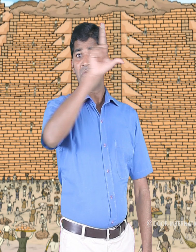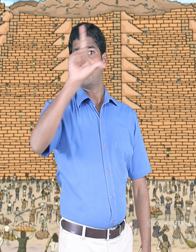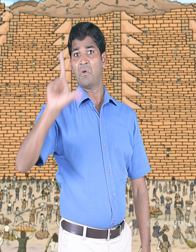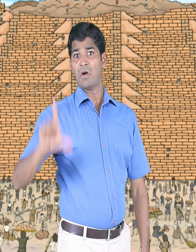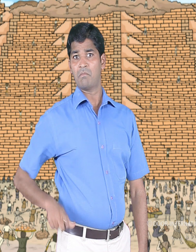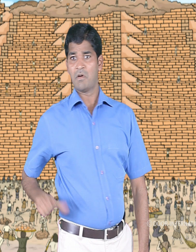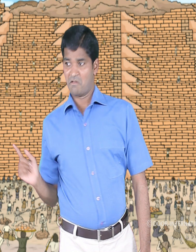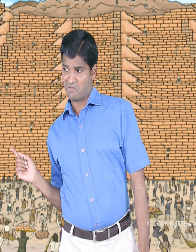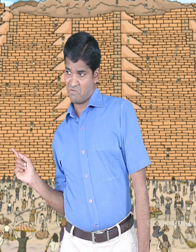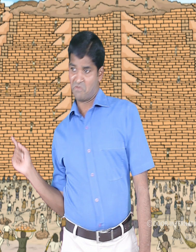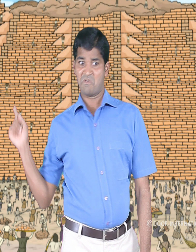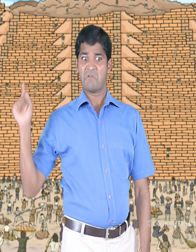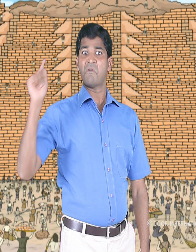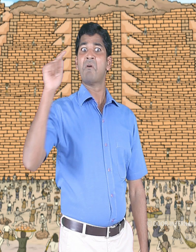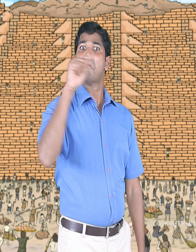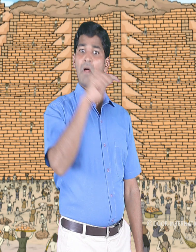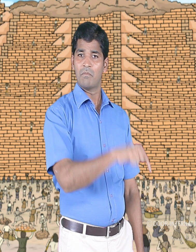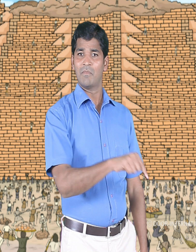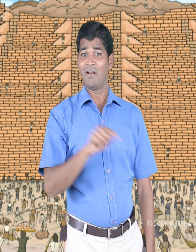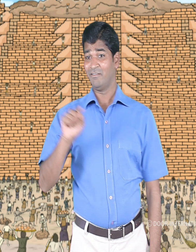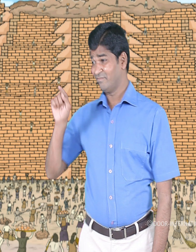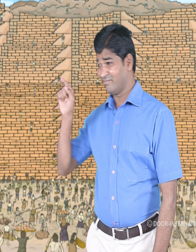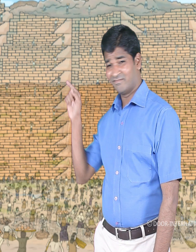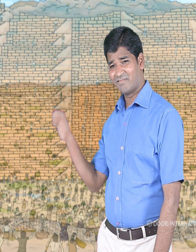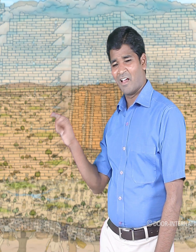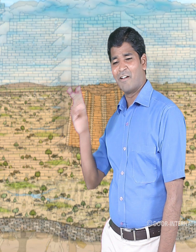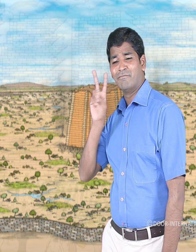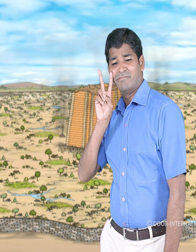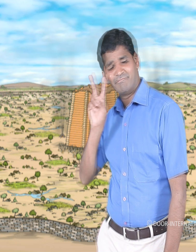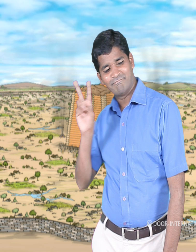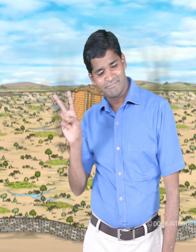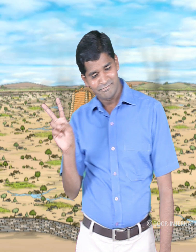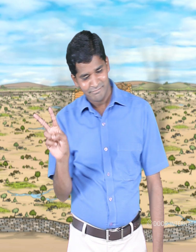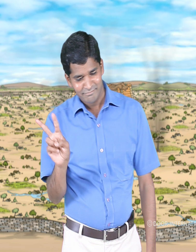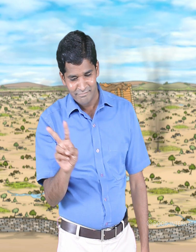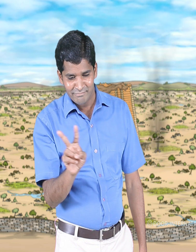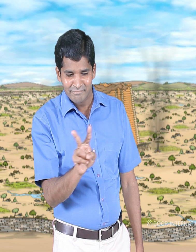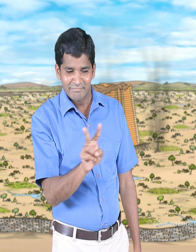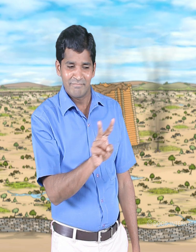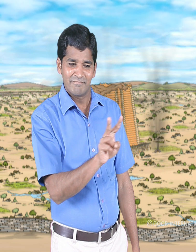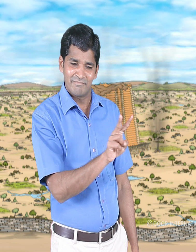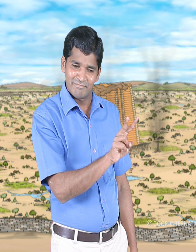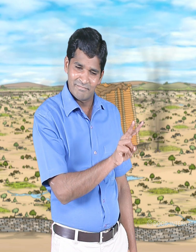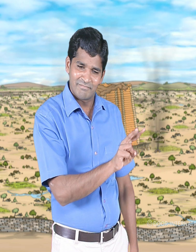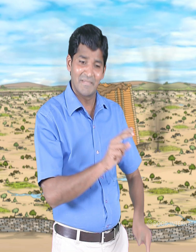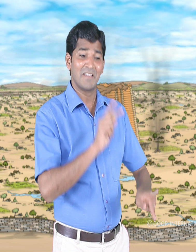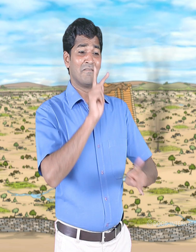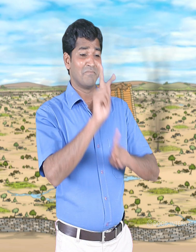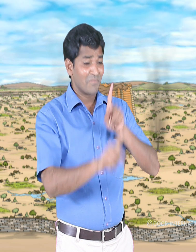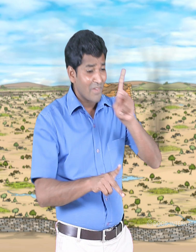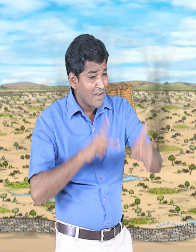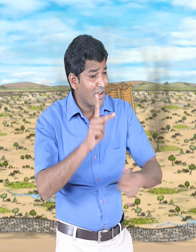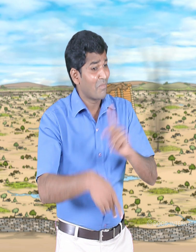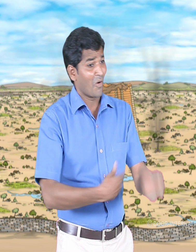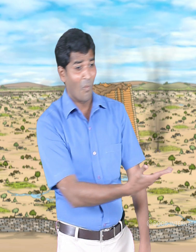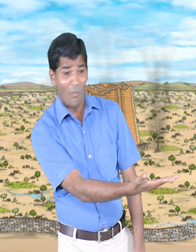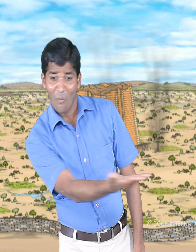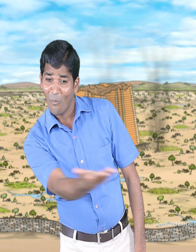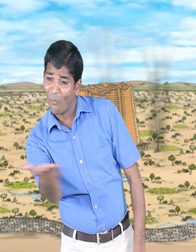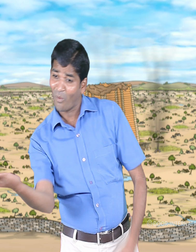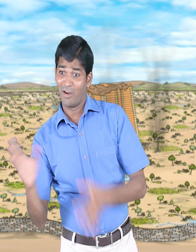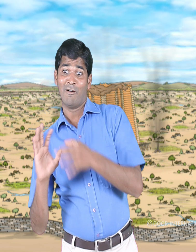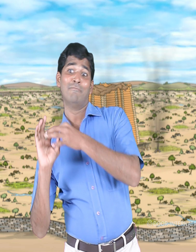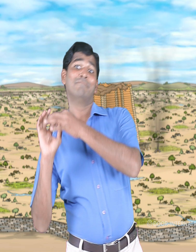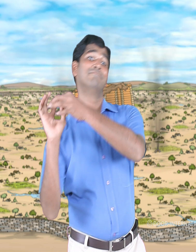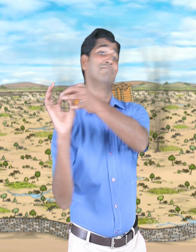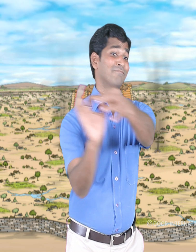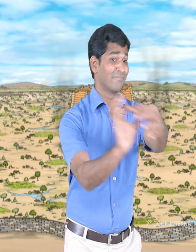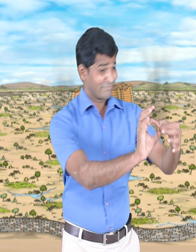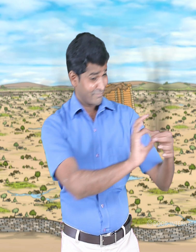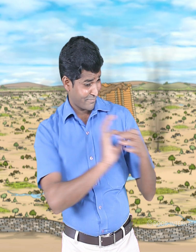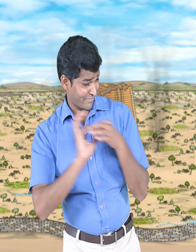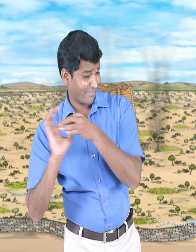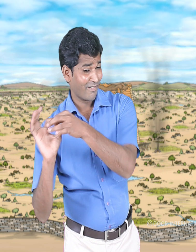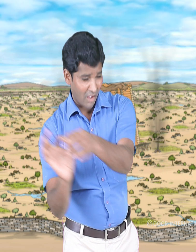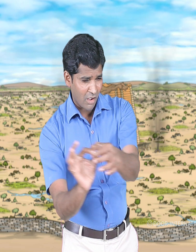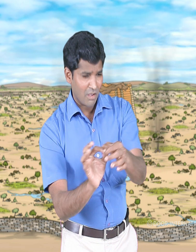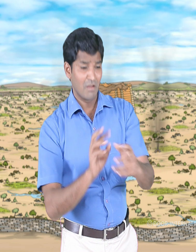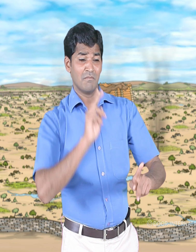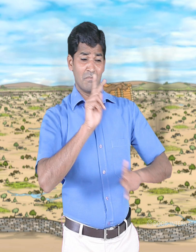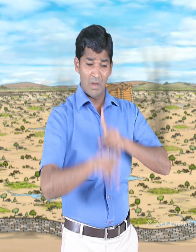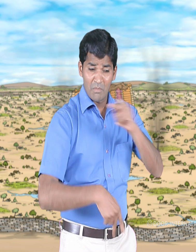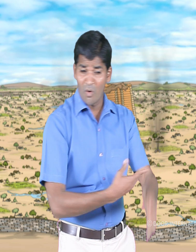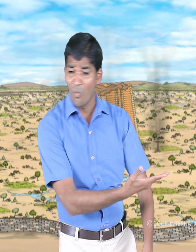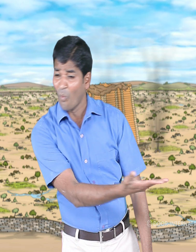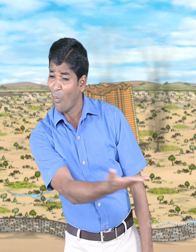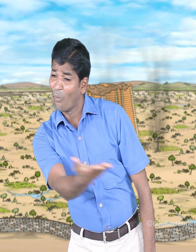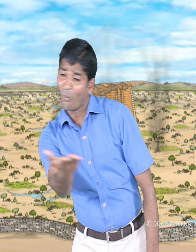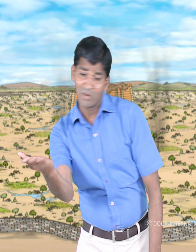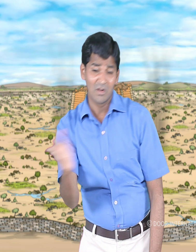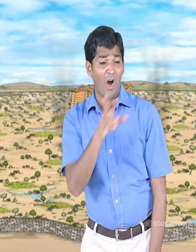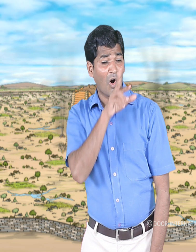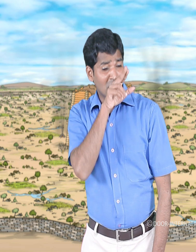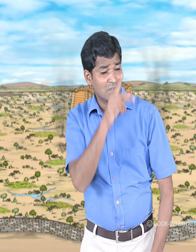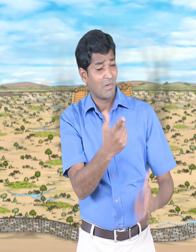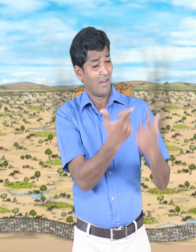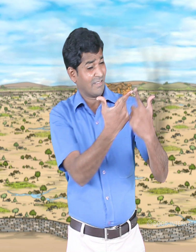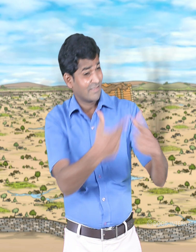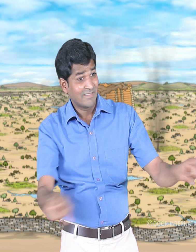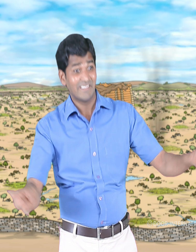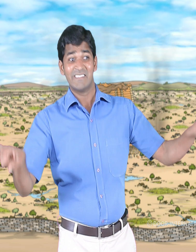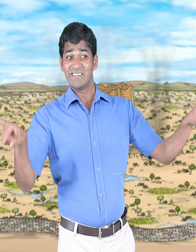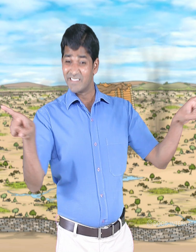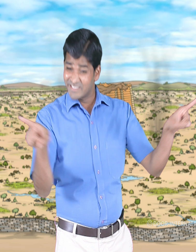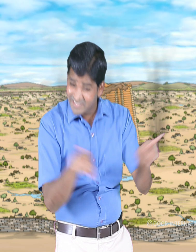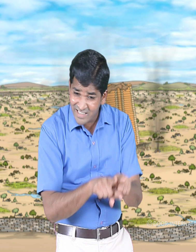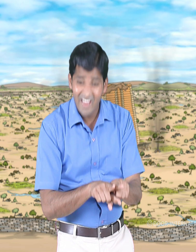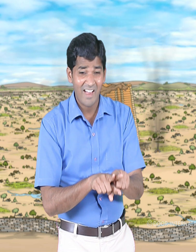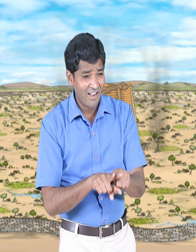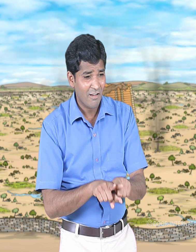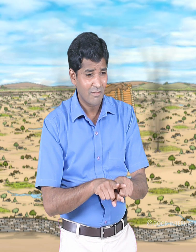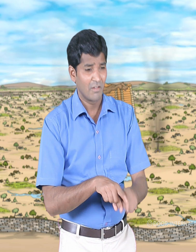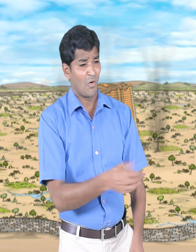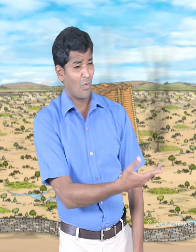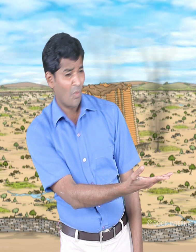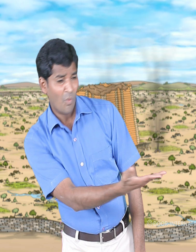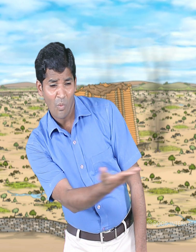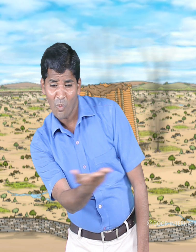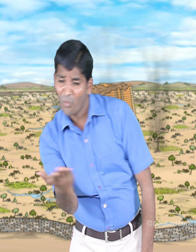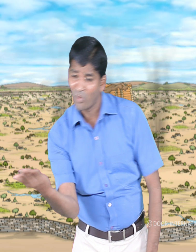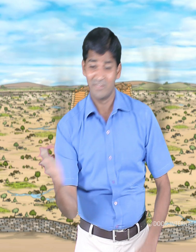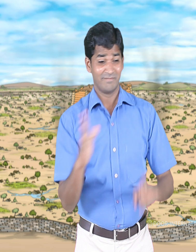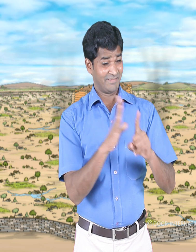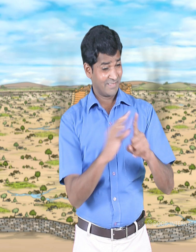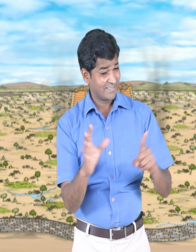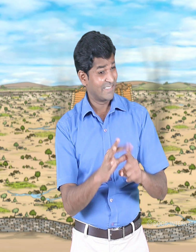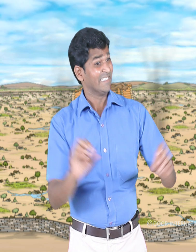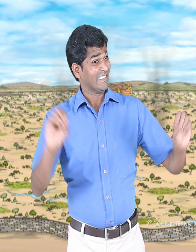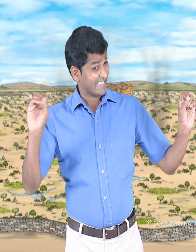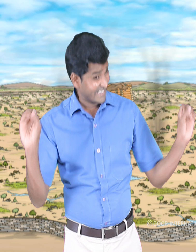Then the LORD came down to see the city and the tower that the sons of men were building.